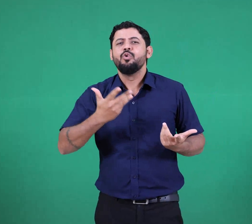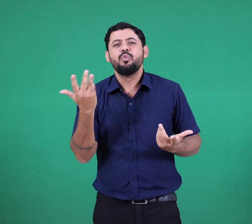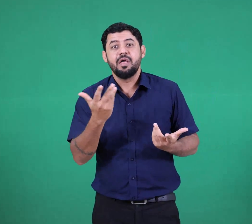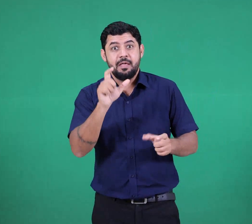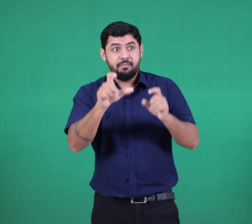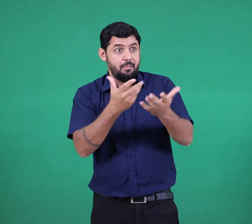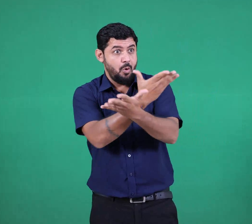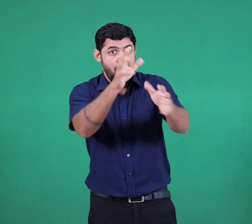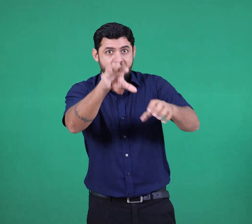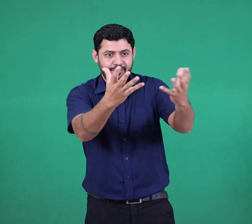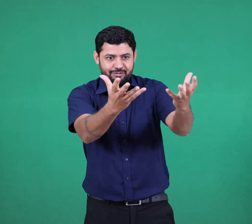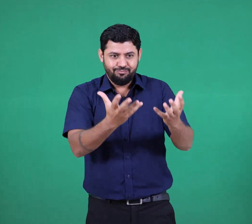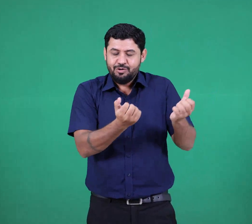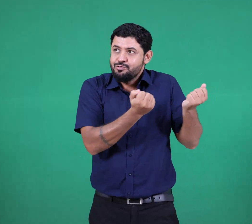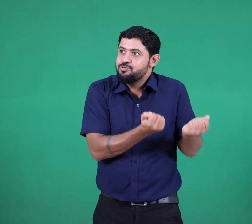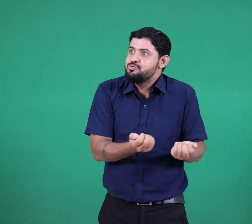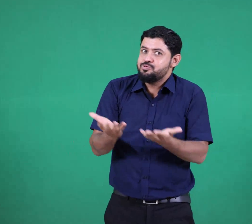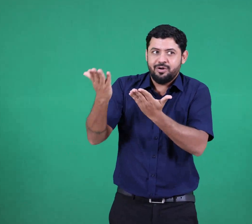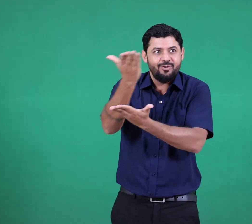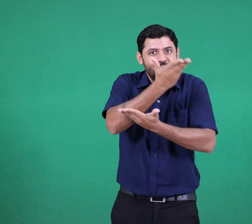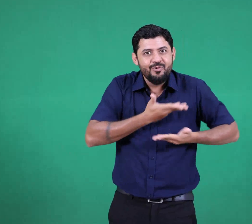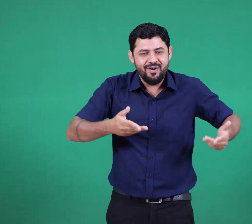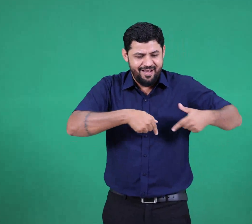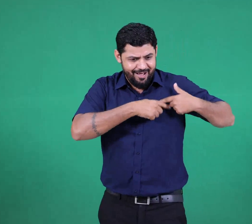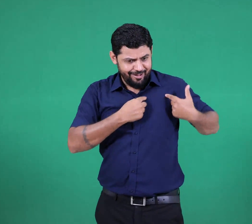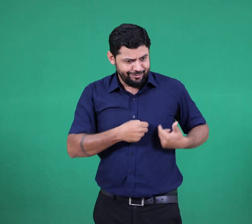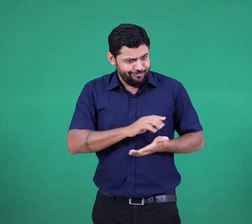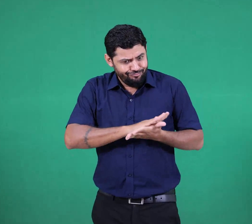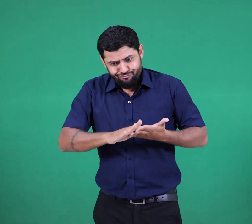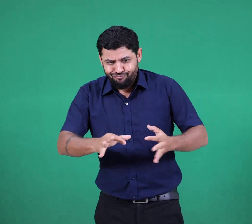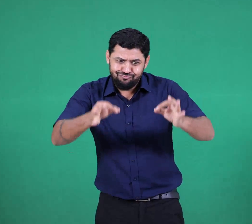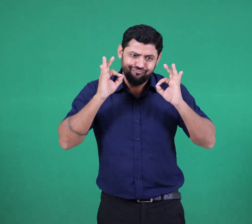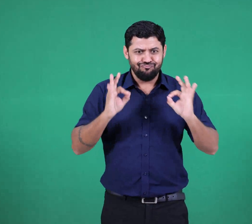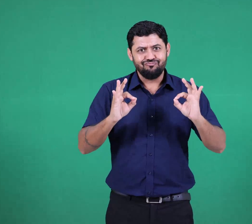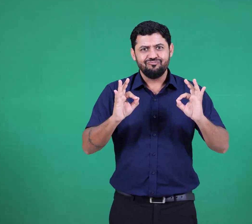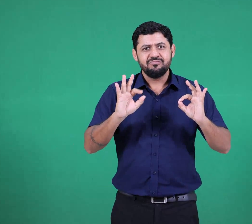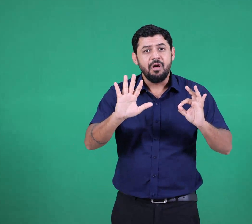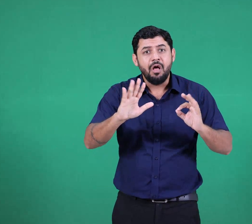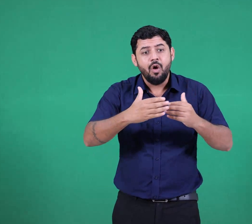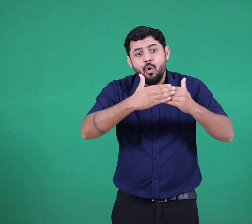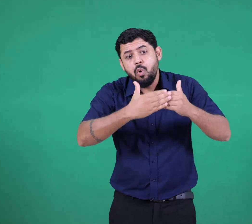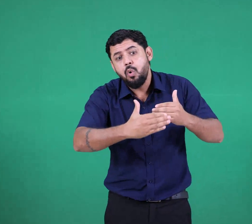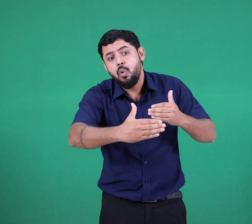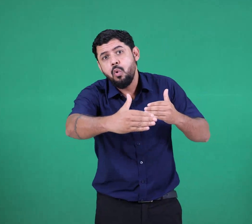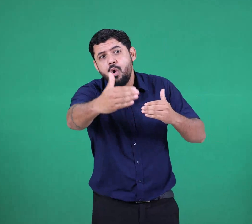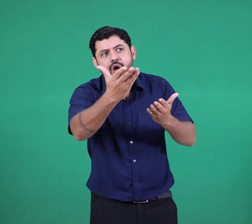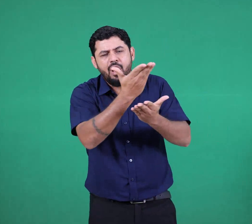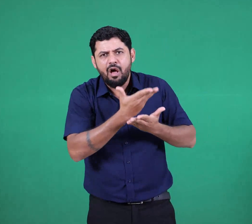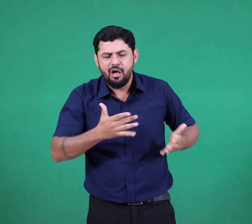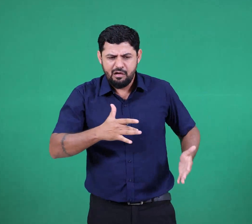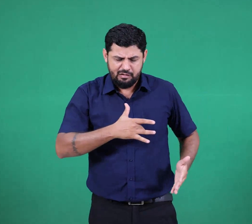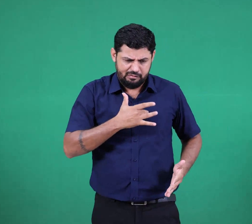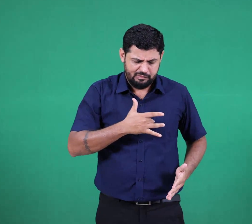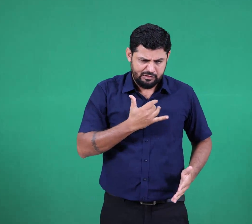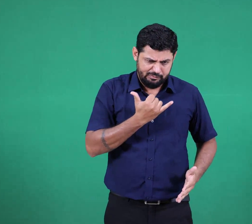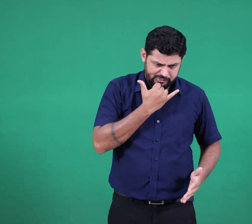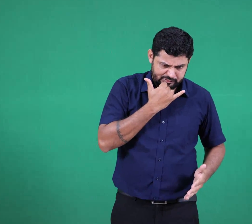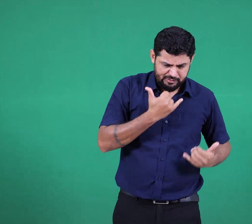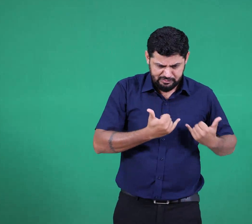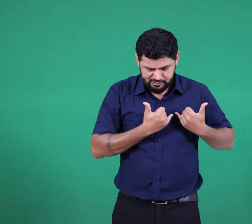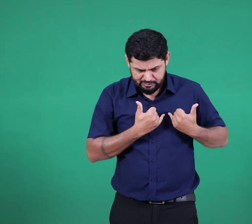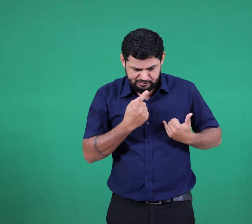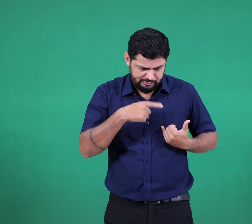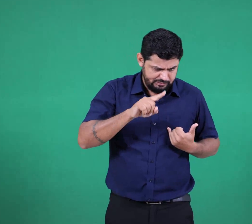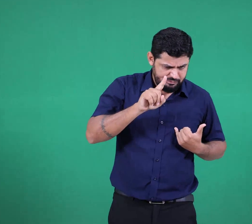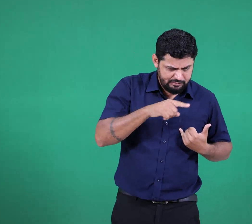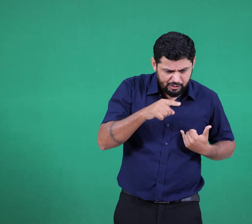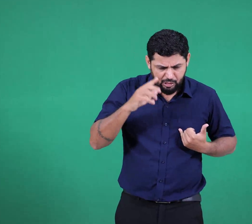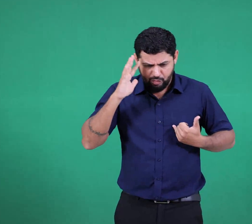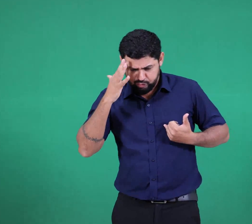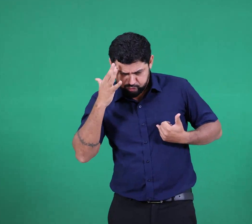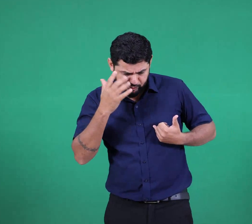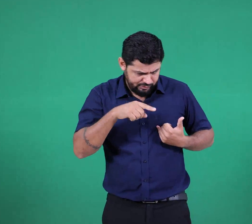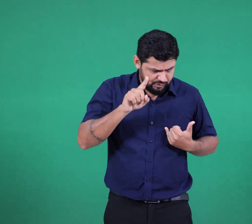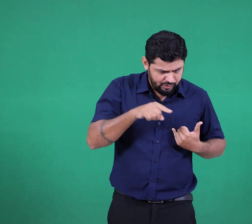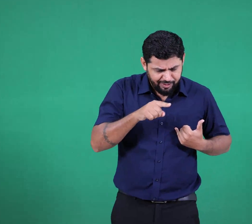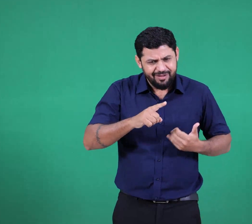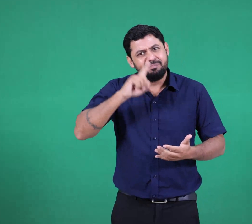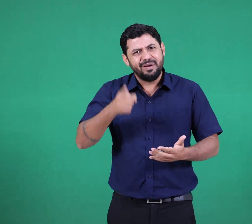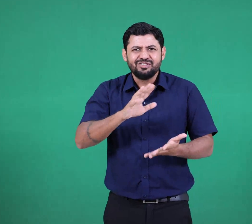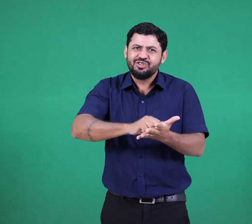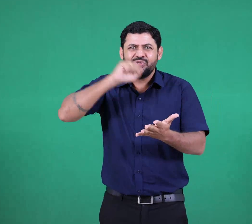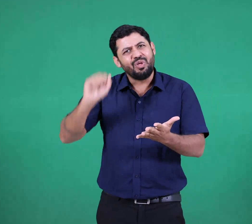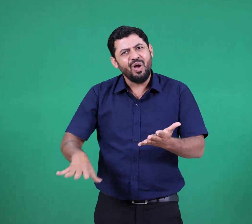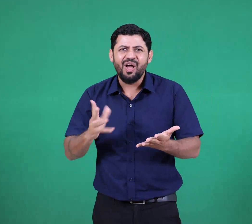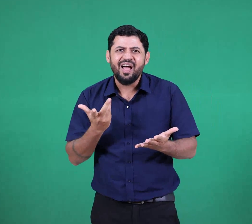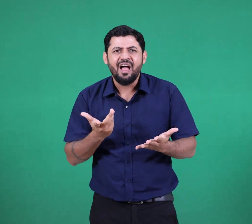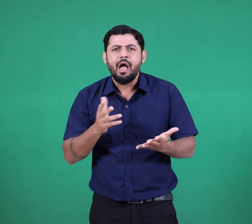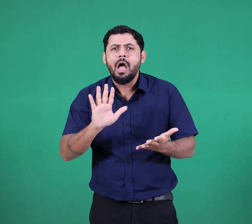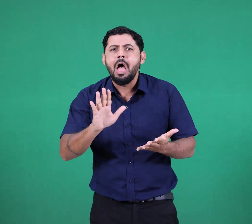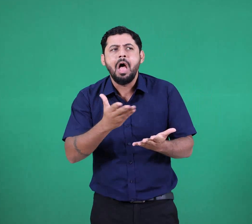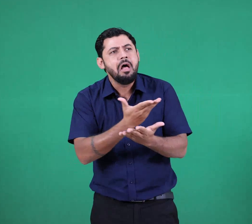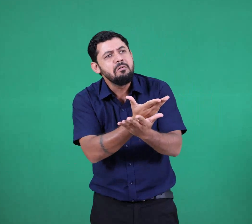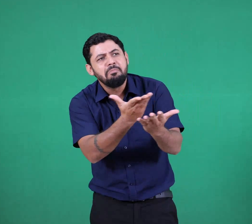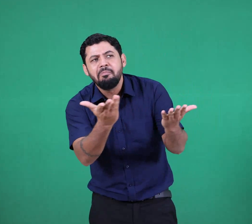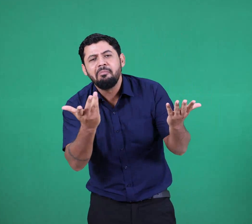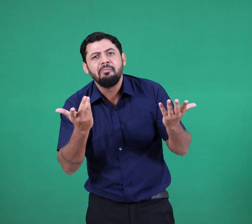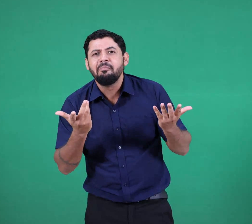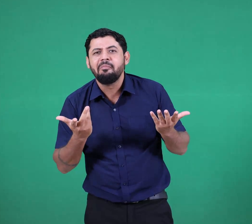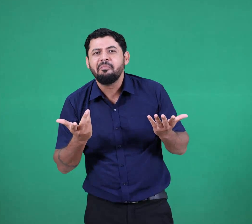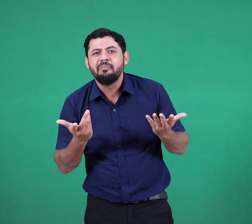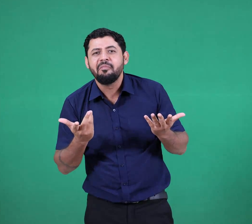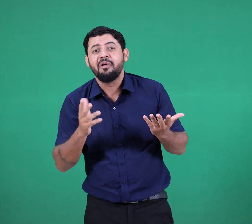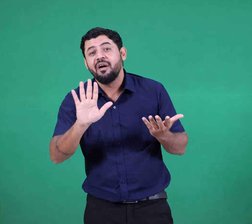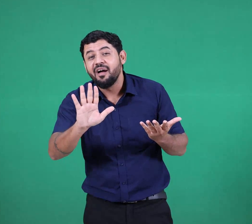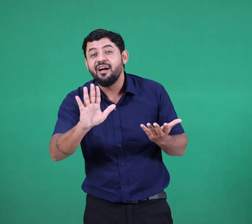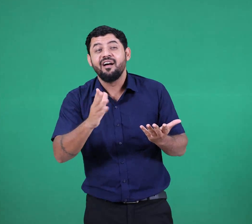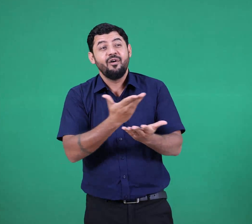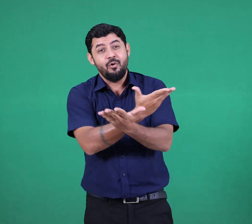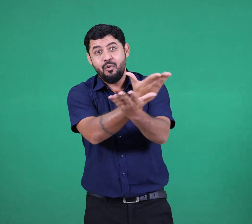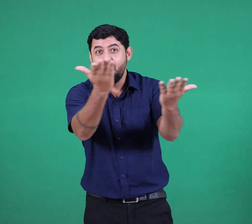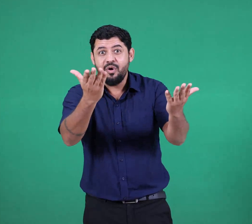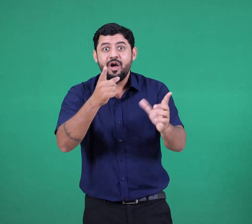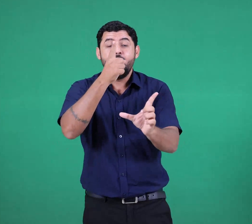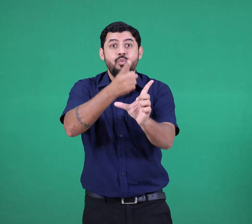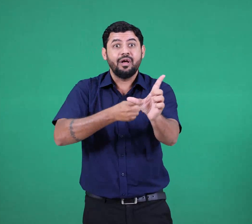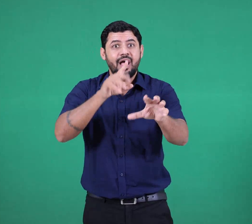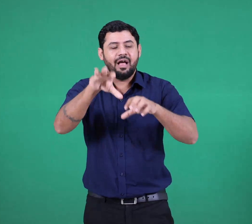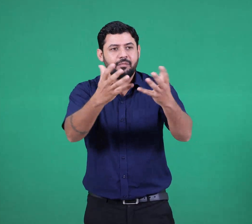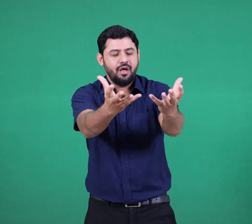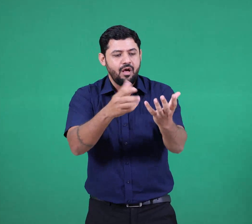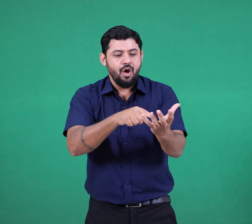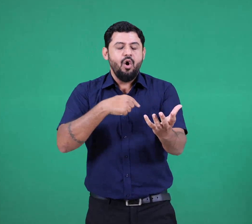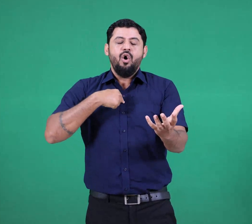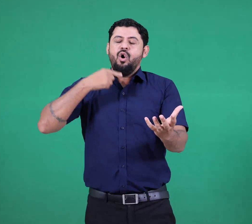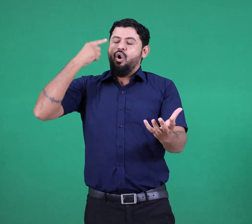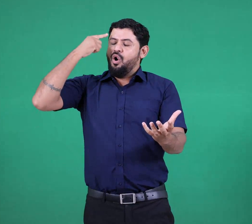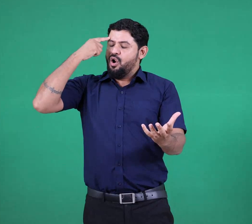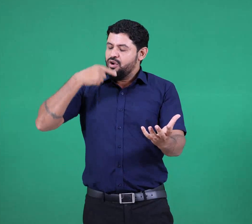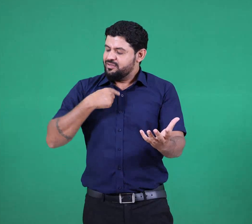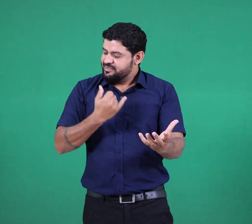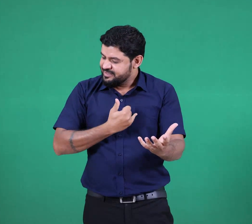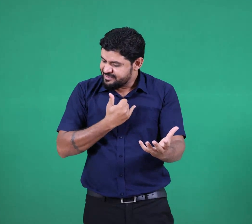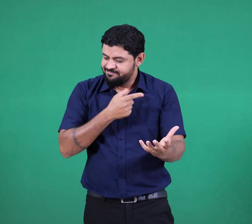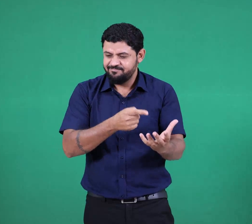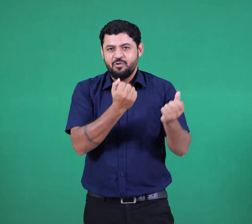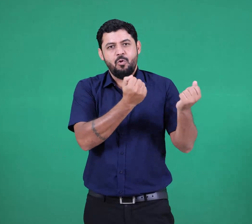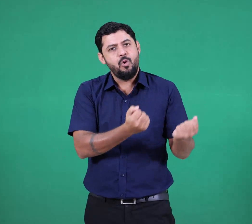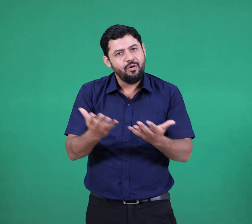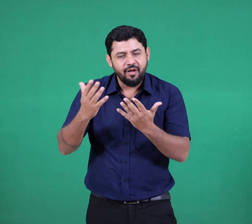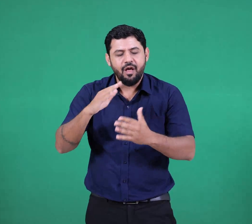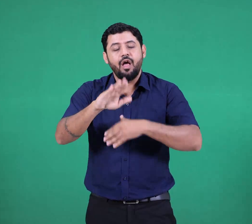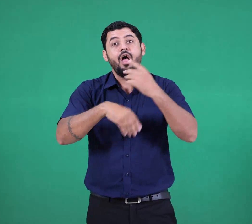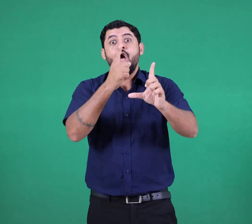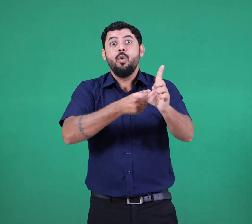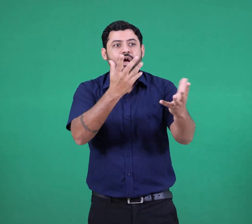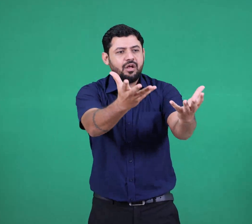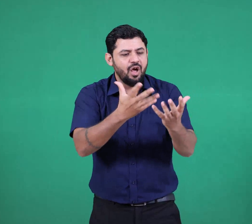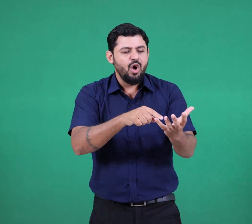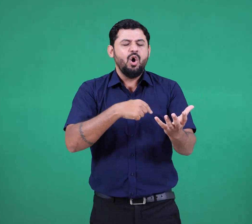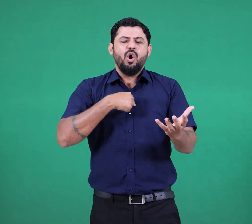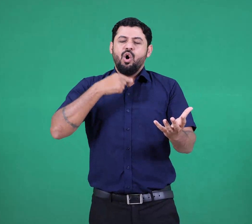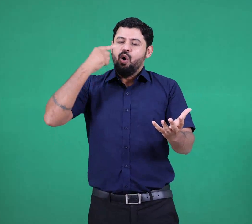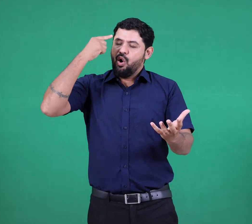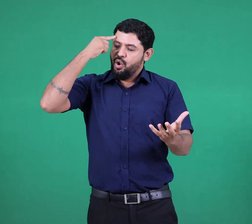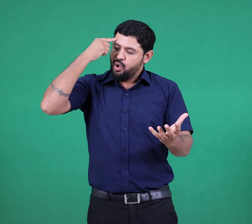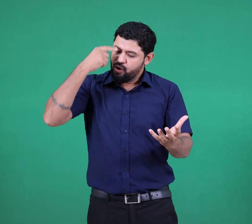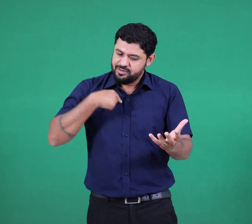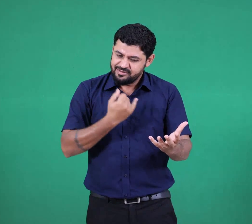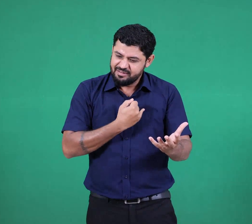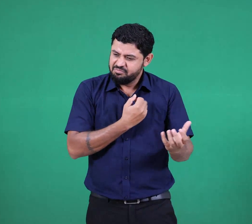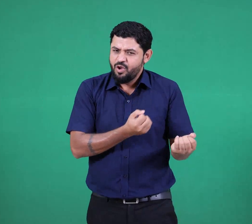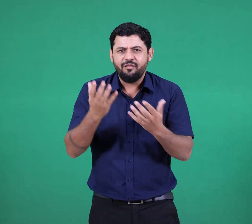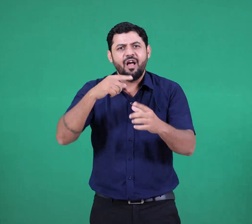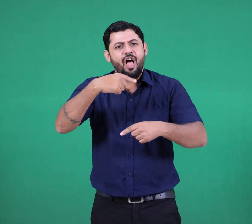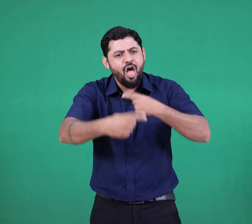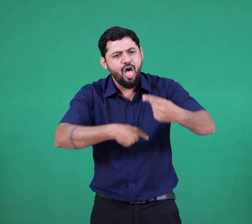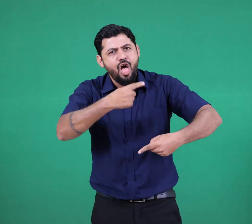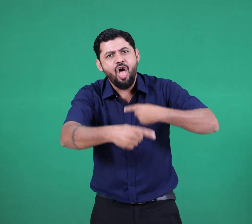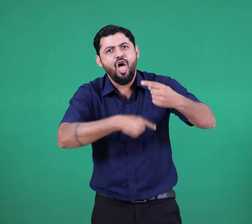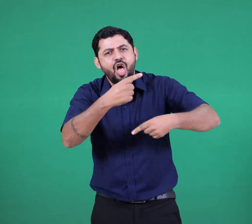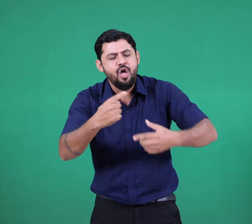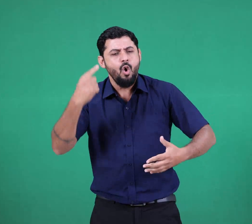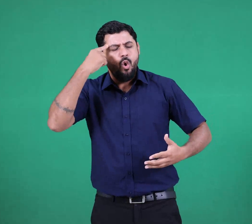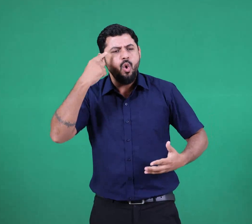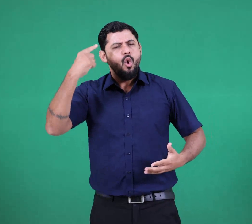For the worshipers would have been cleansed once for all, and would no longer have felt the guilt of their sins.